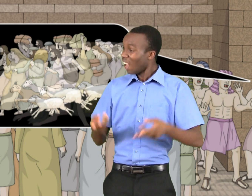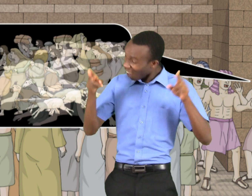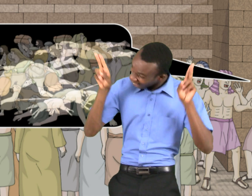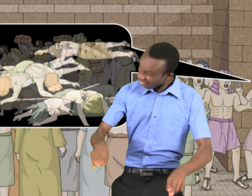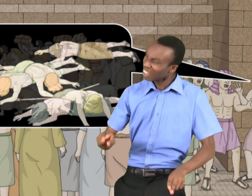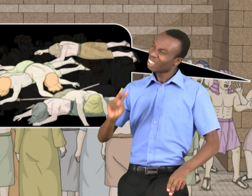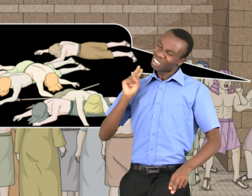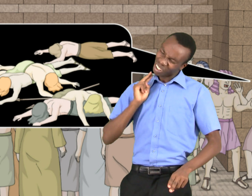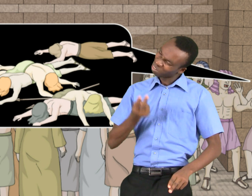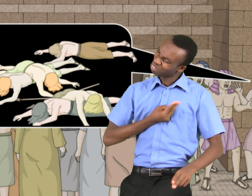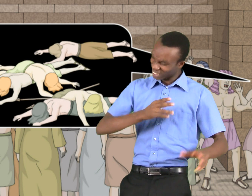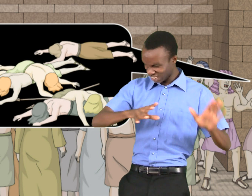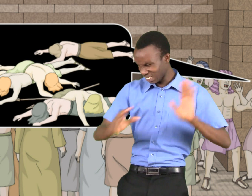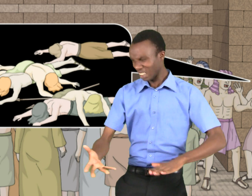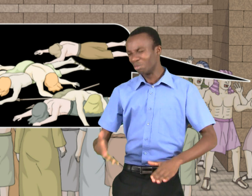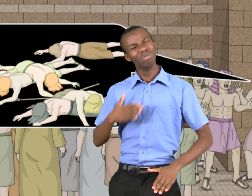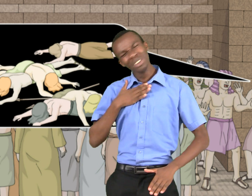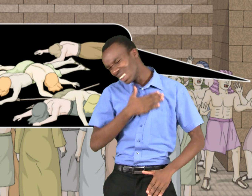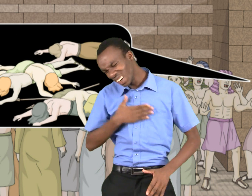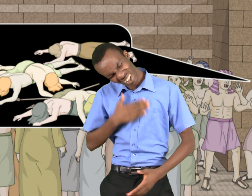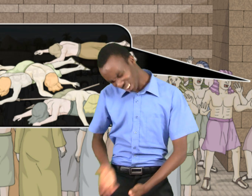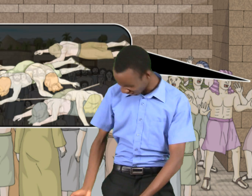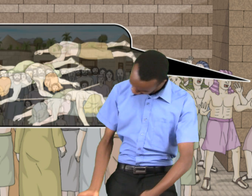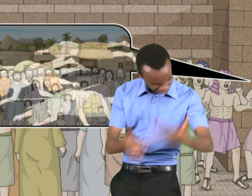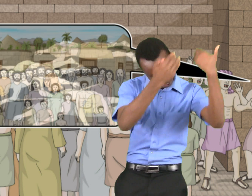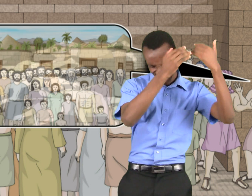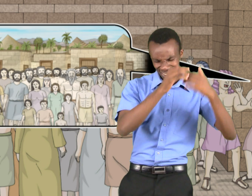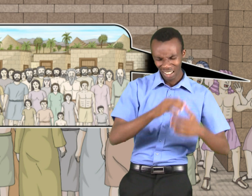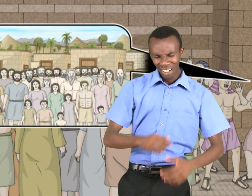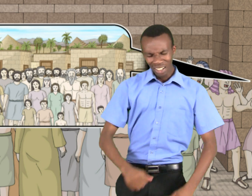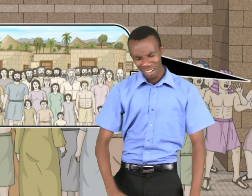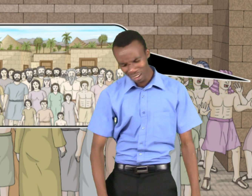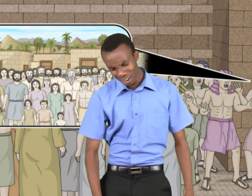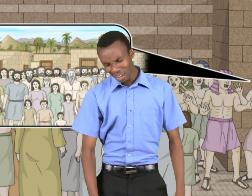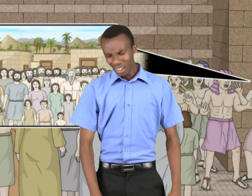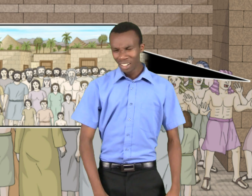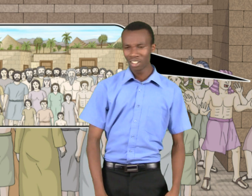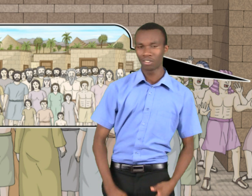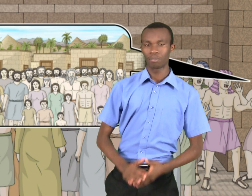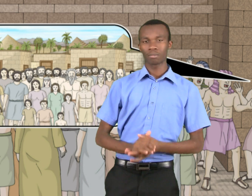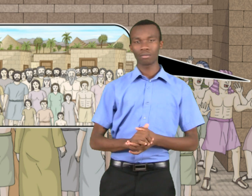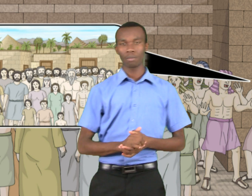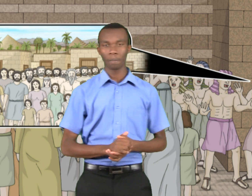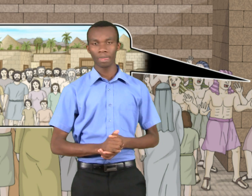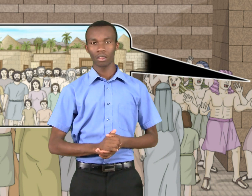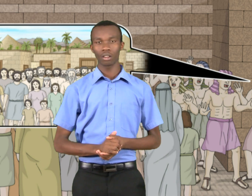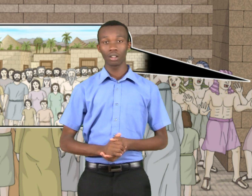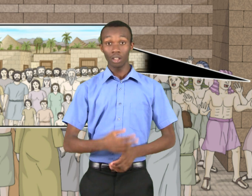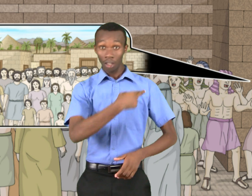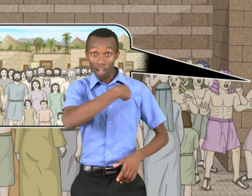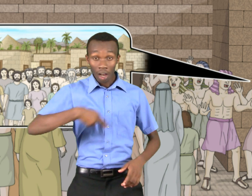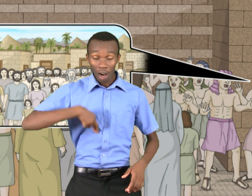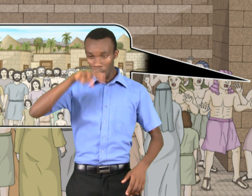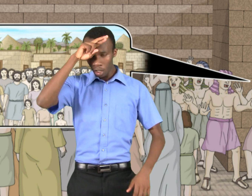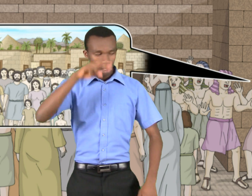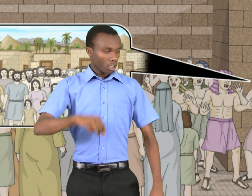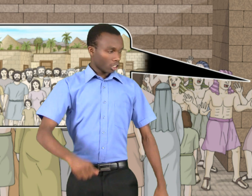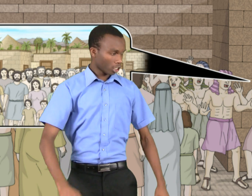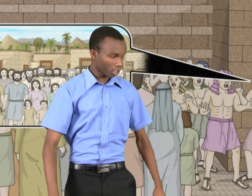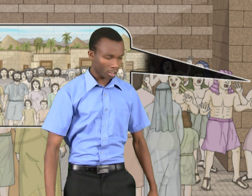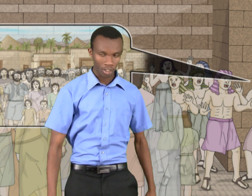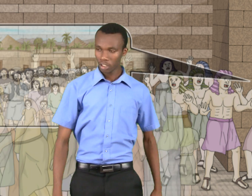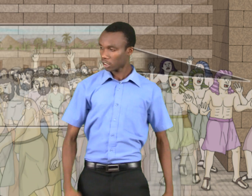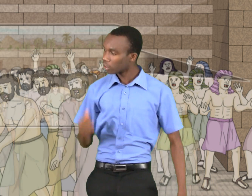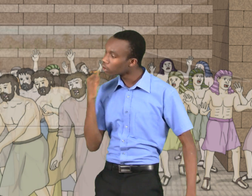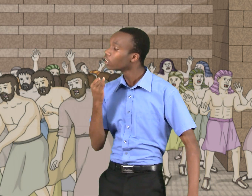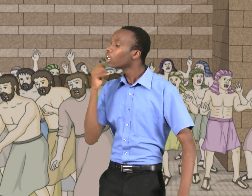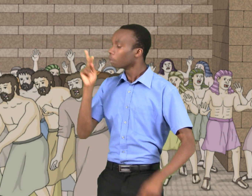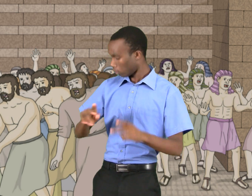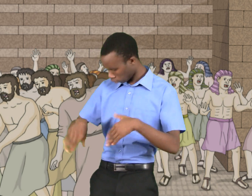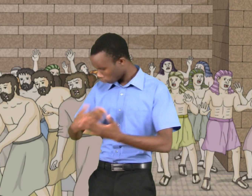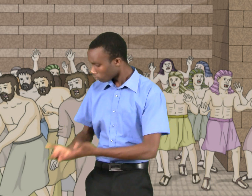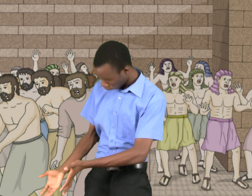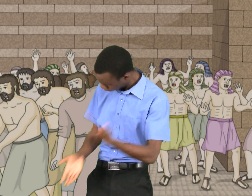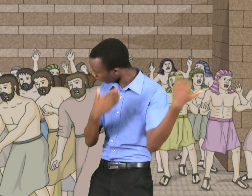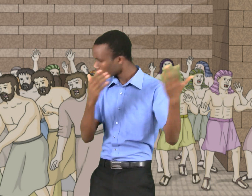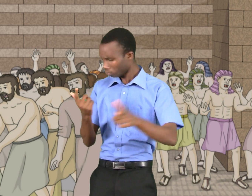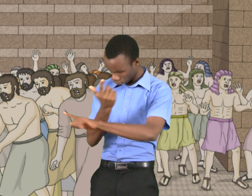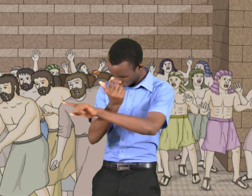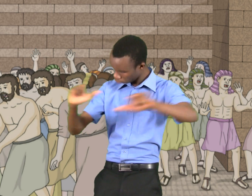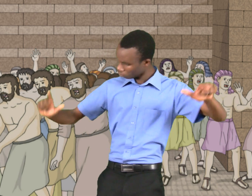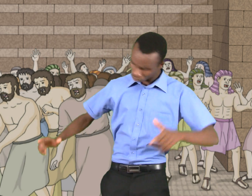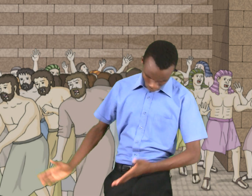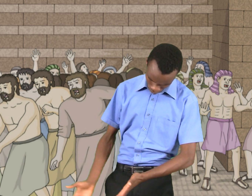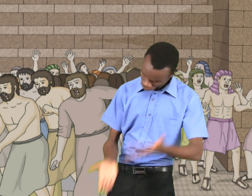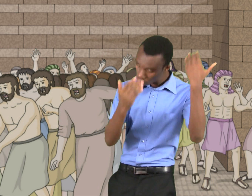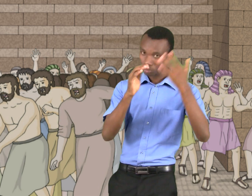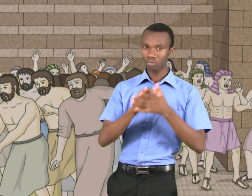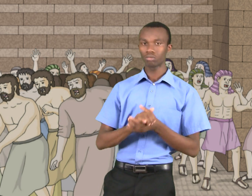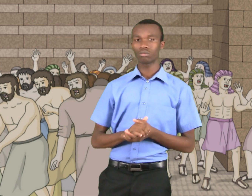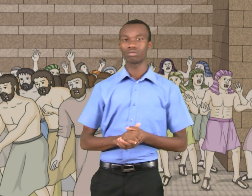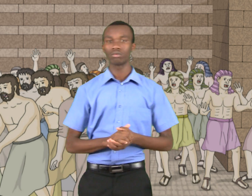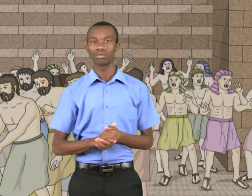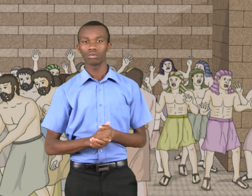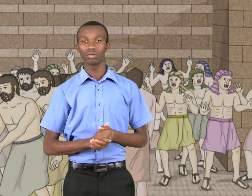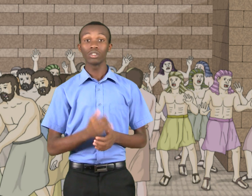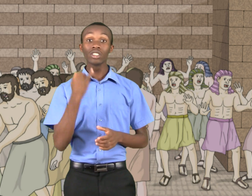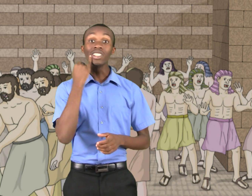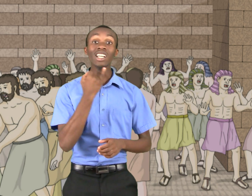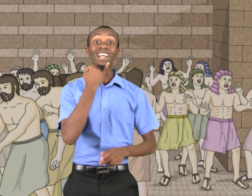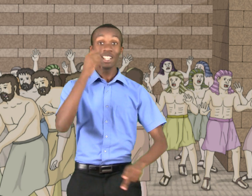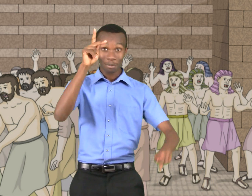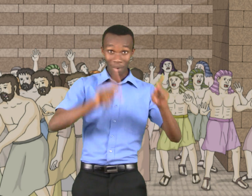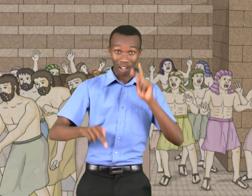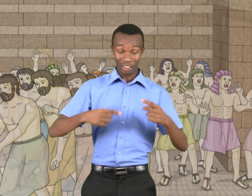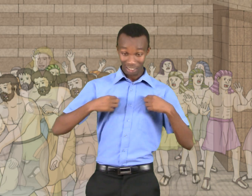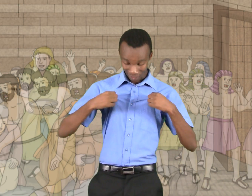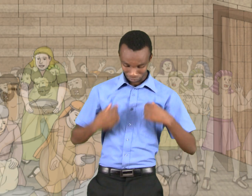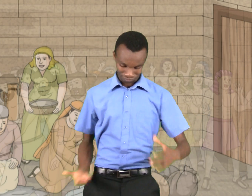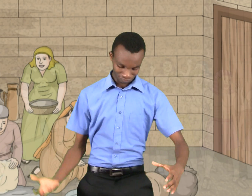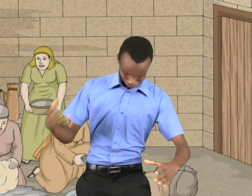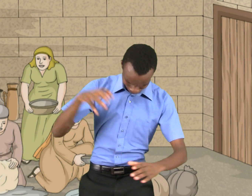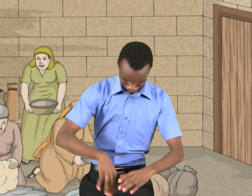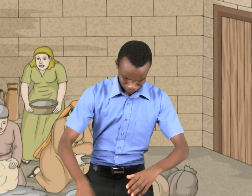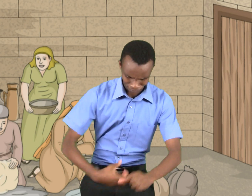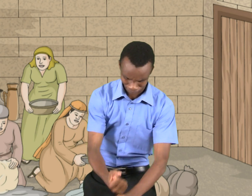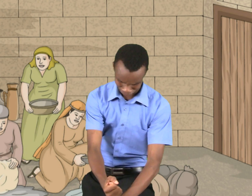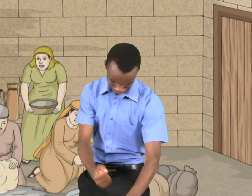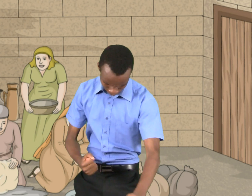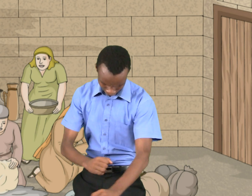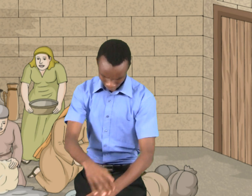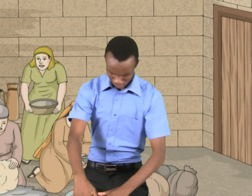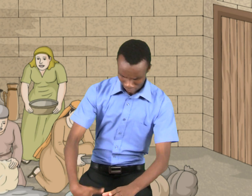“For otherwise,” they said, “we are all going to die!”